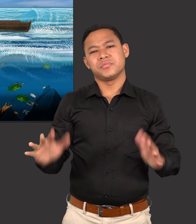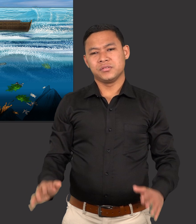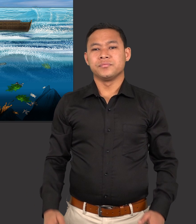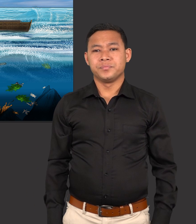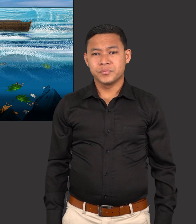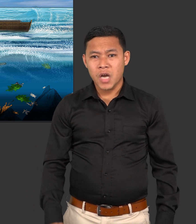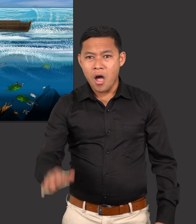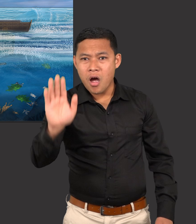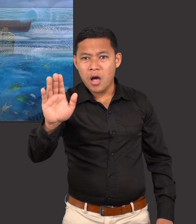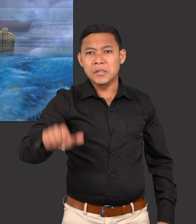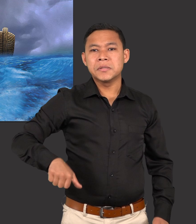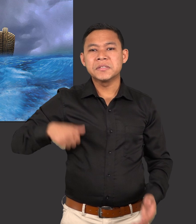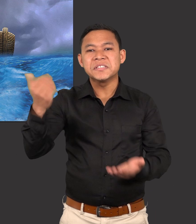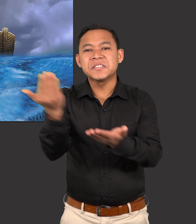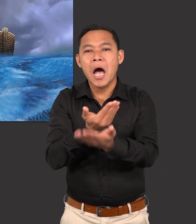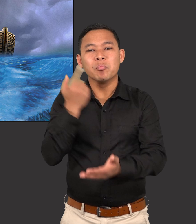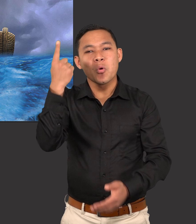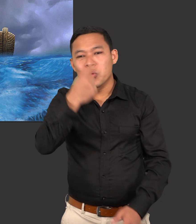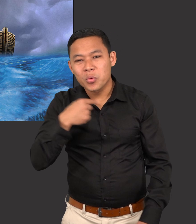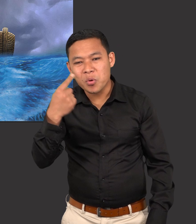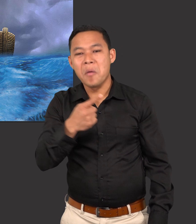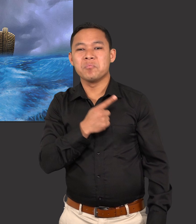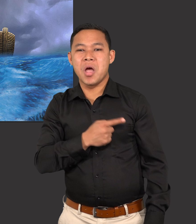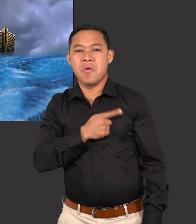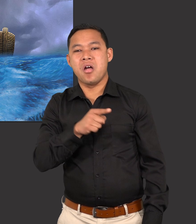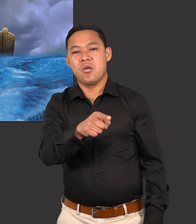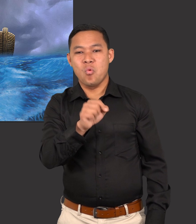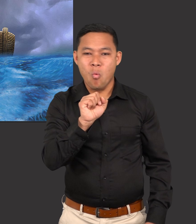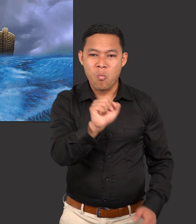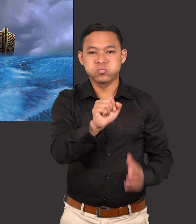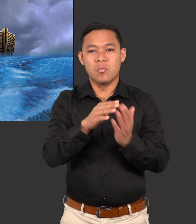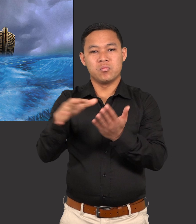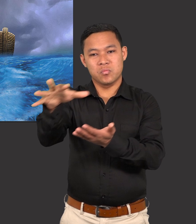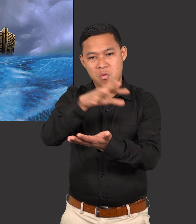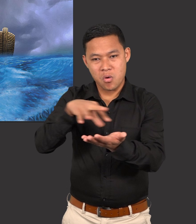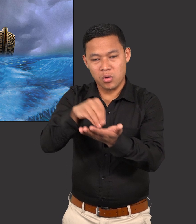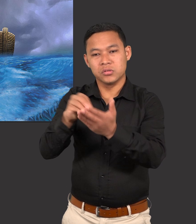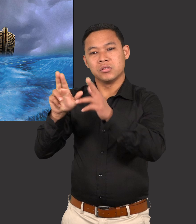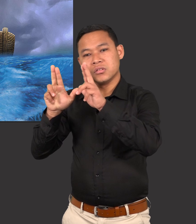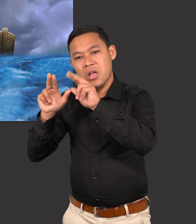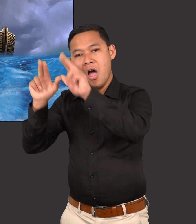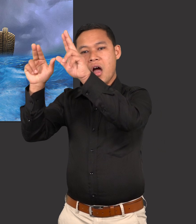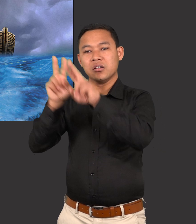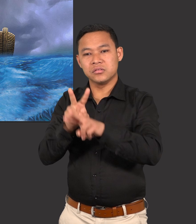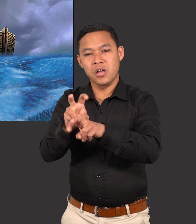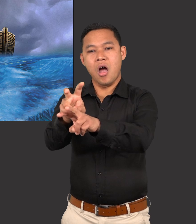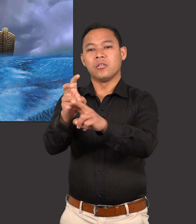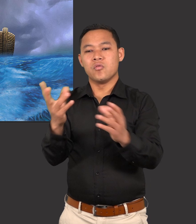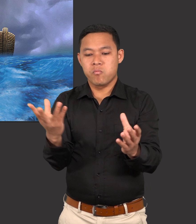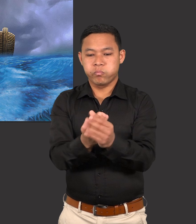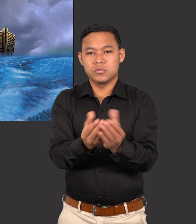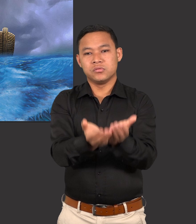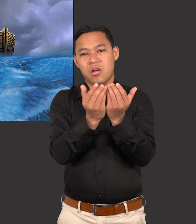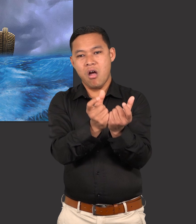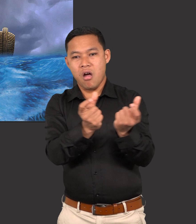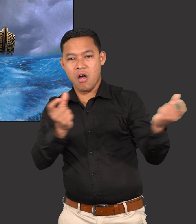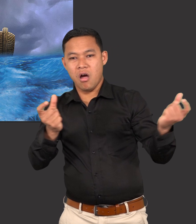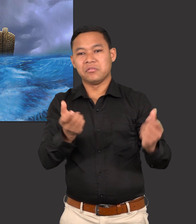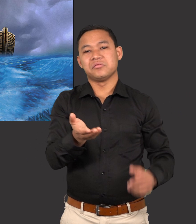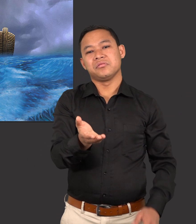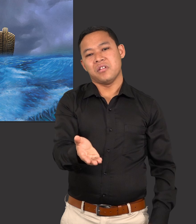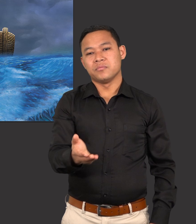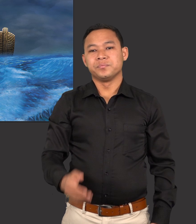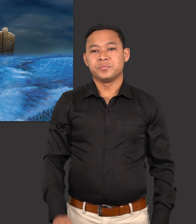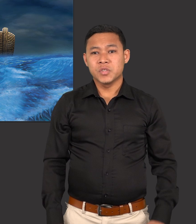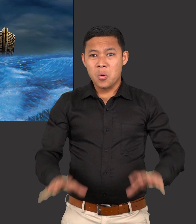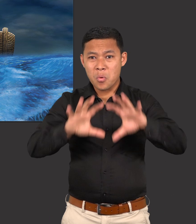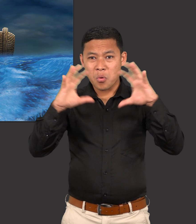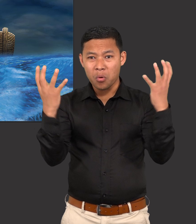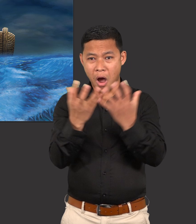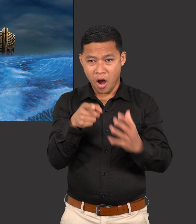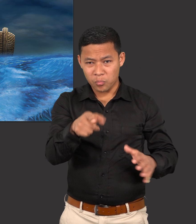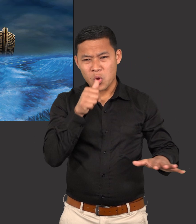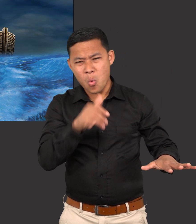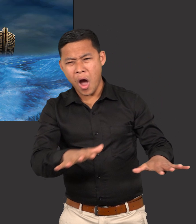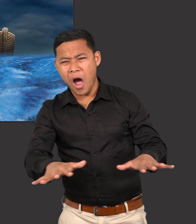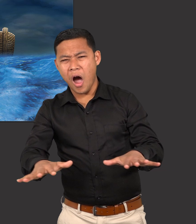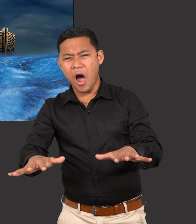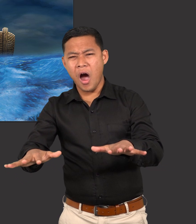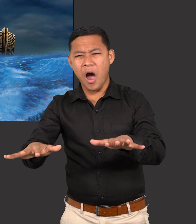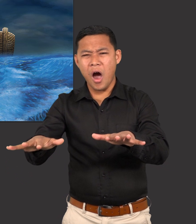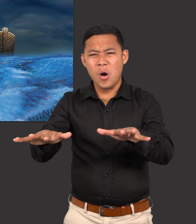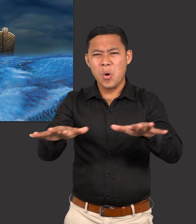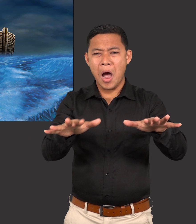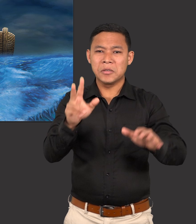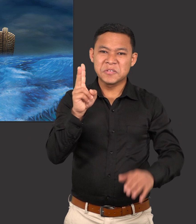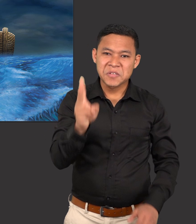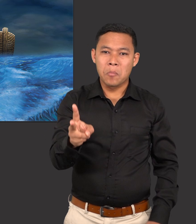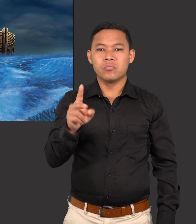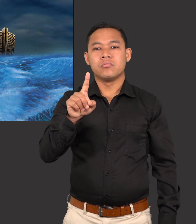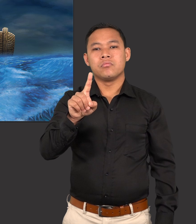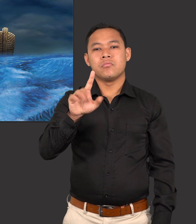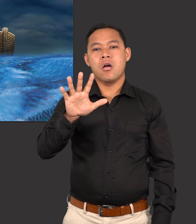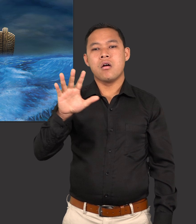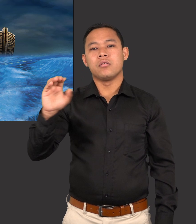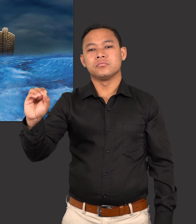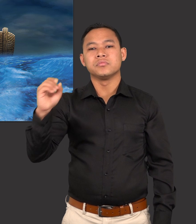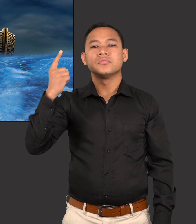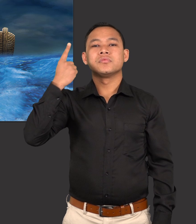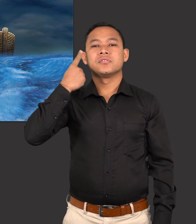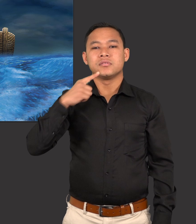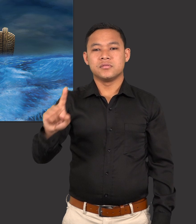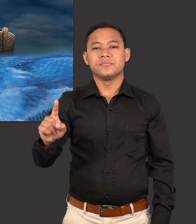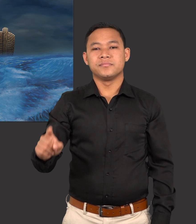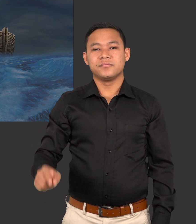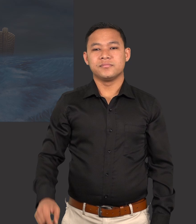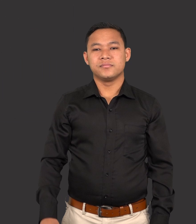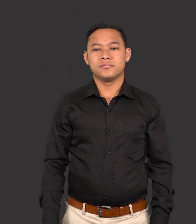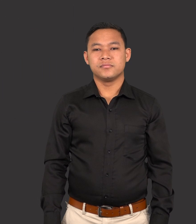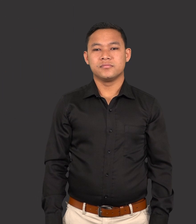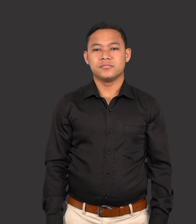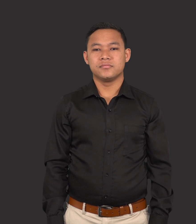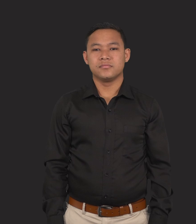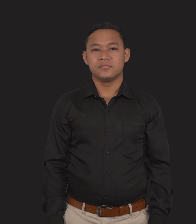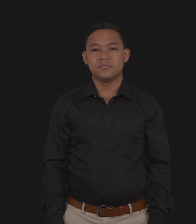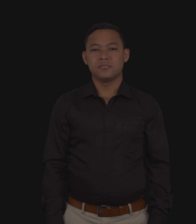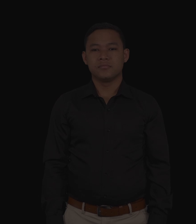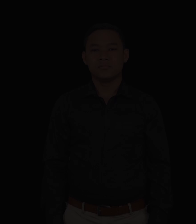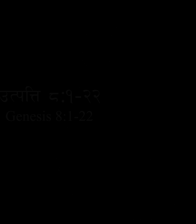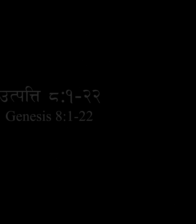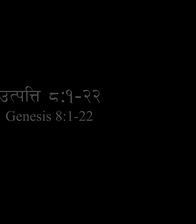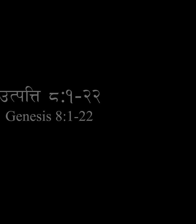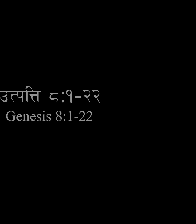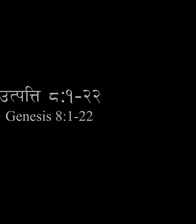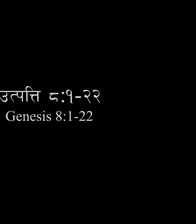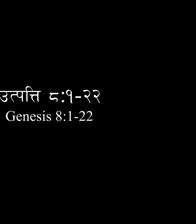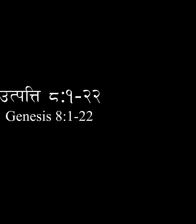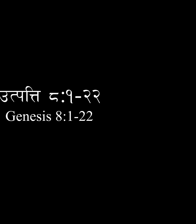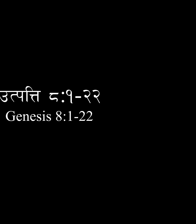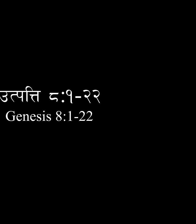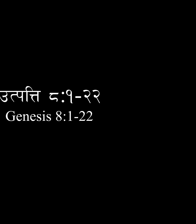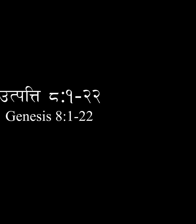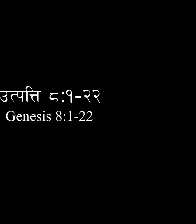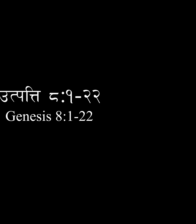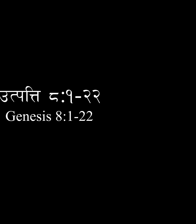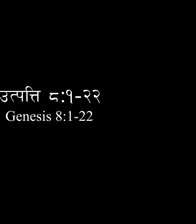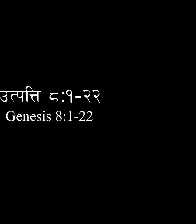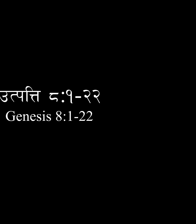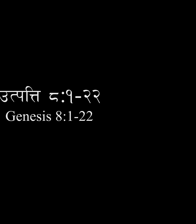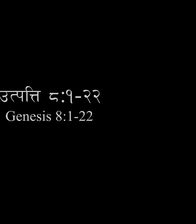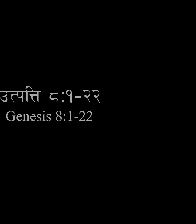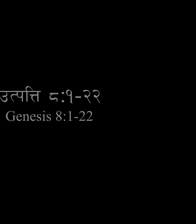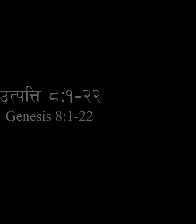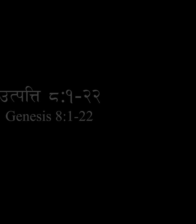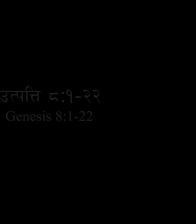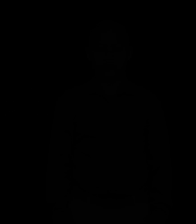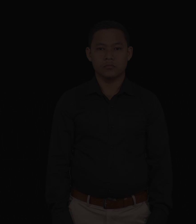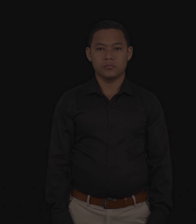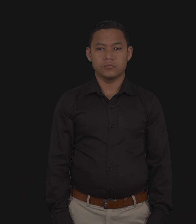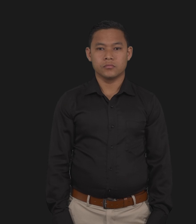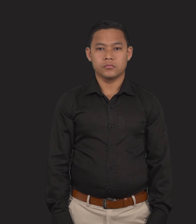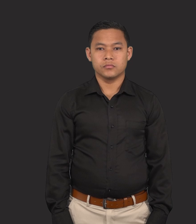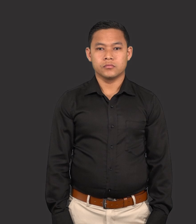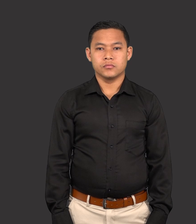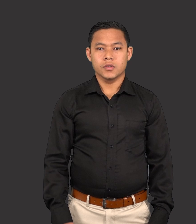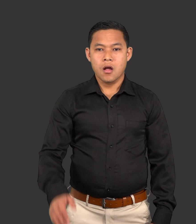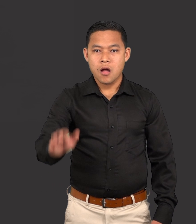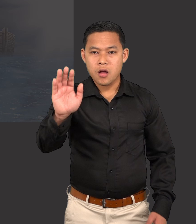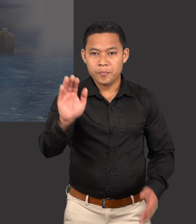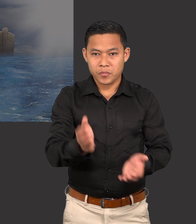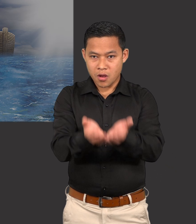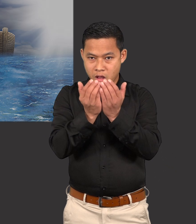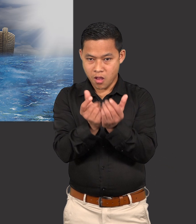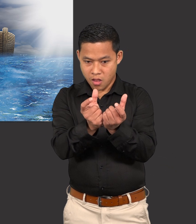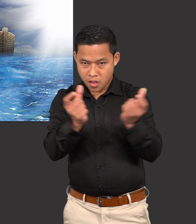they were blotted out from the earth, and only Noah and those with him in the ark remained. And the waters prevailed upon the earth for 150 days.